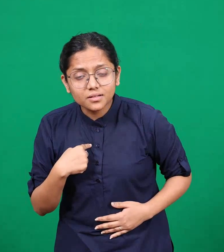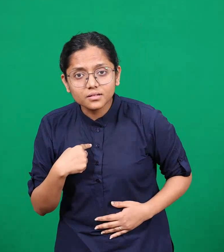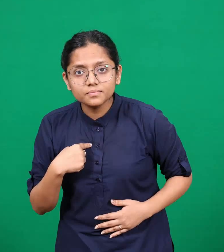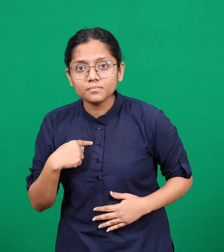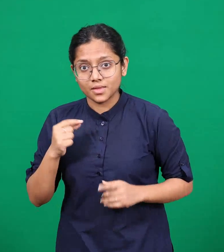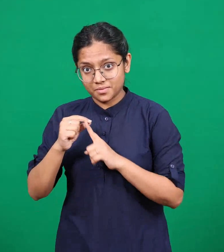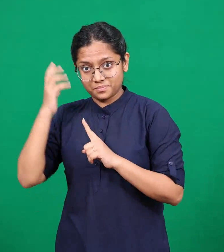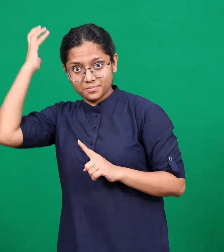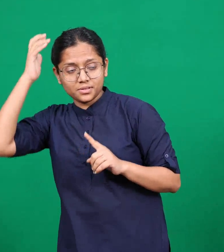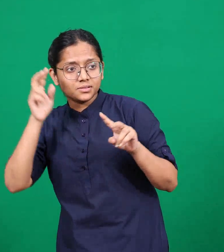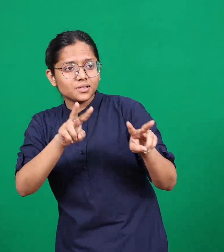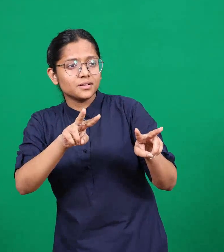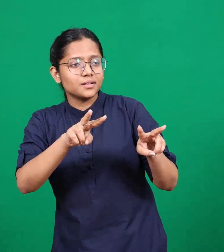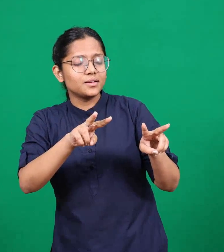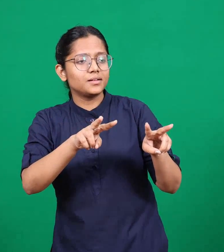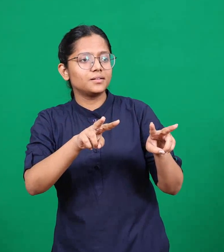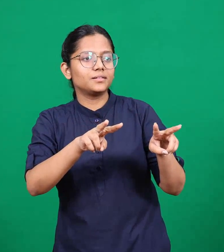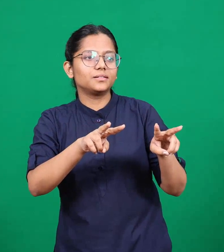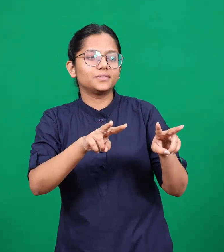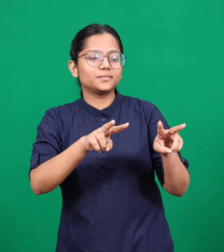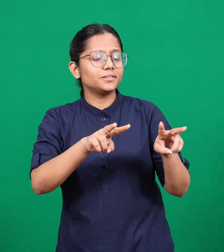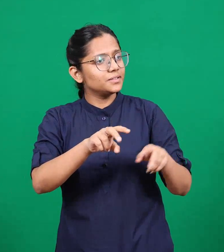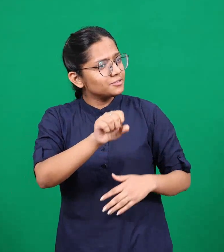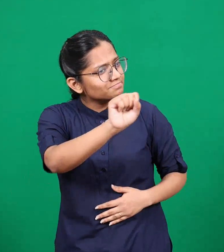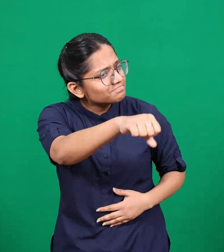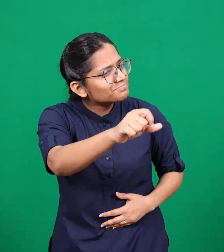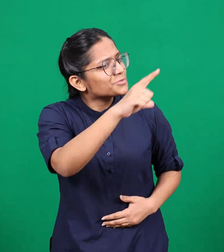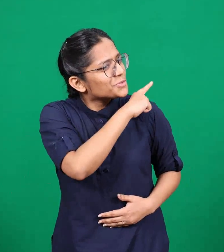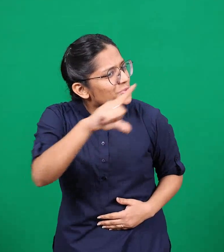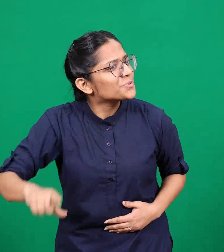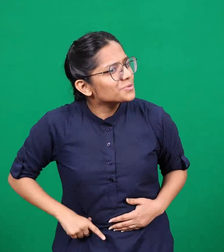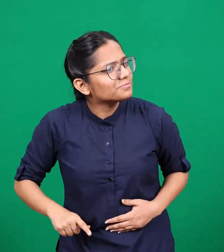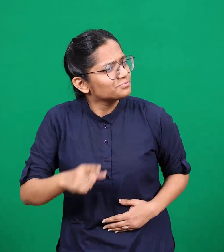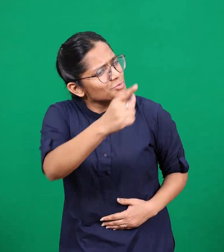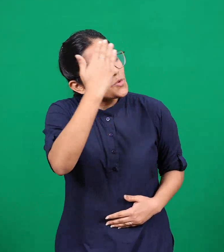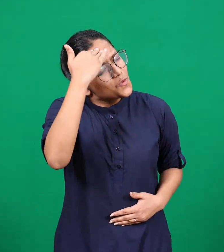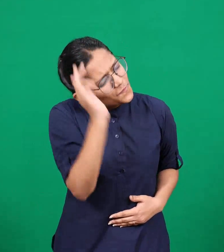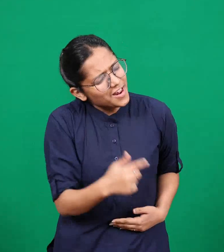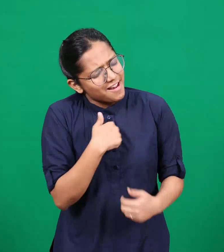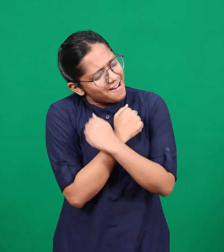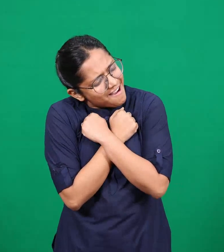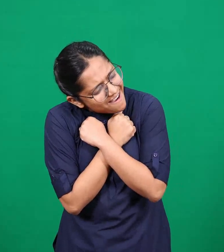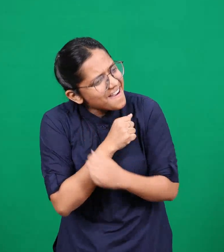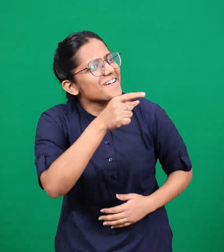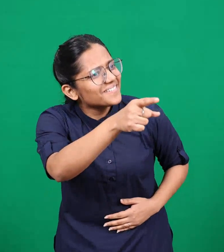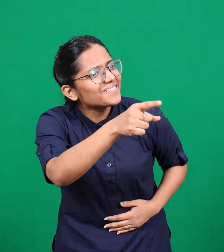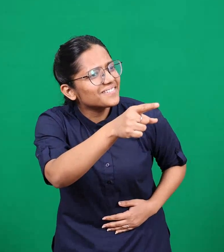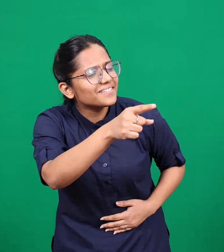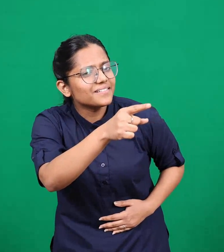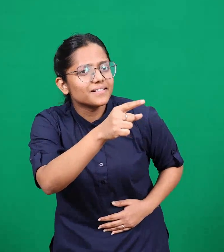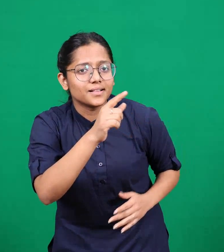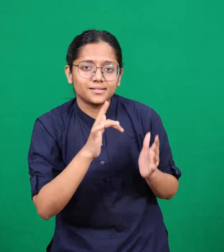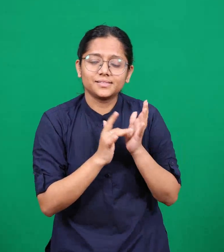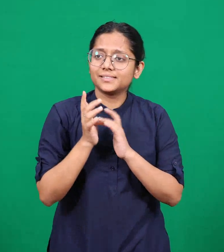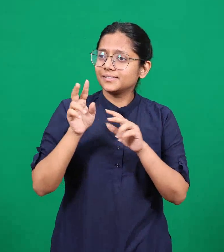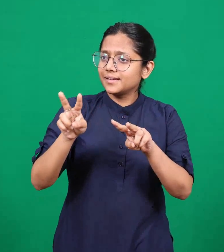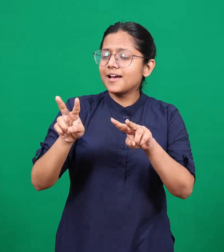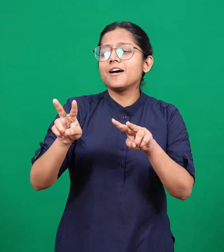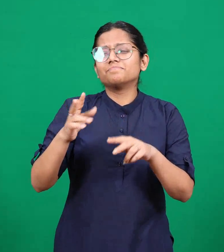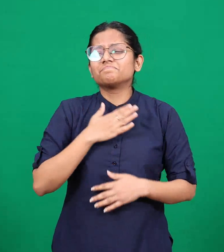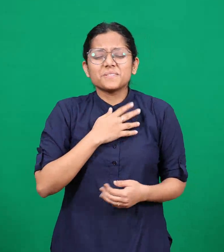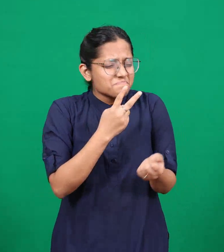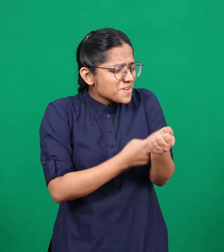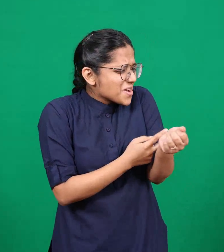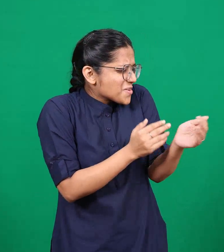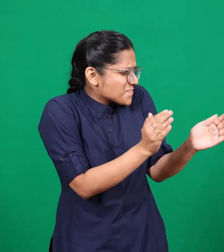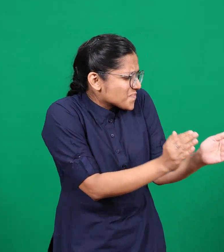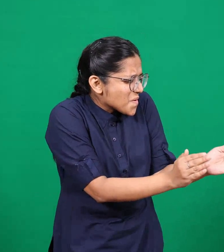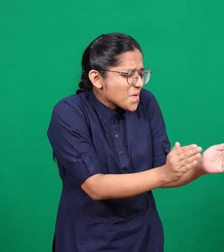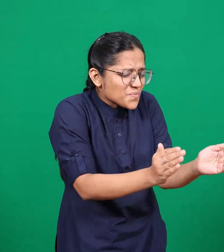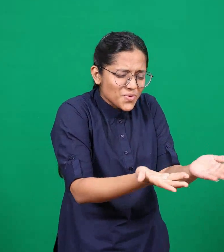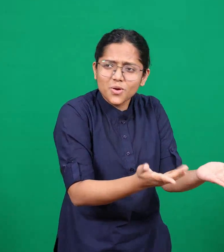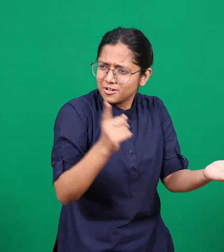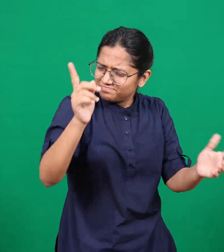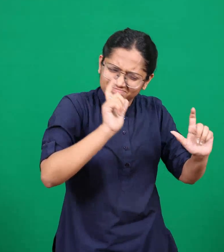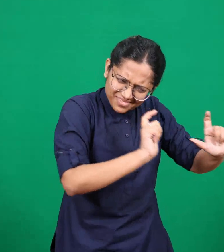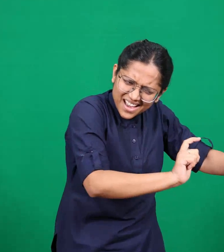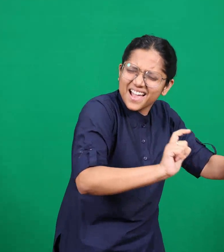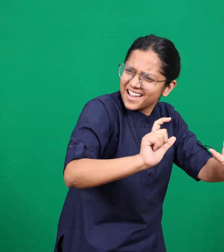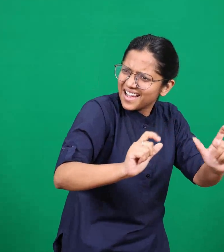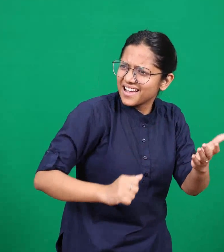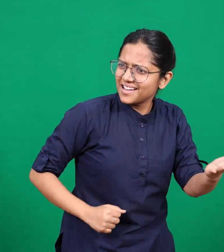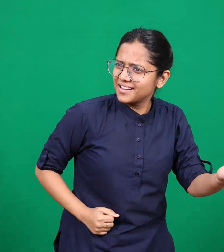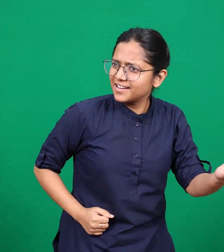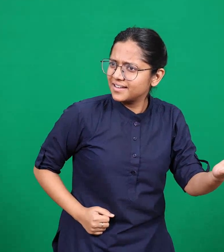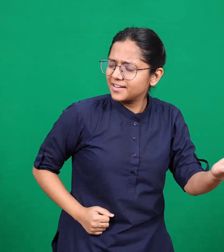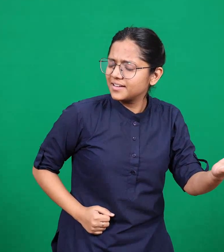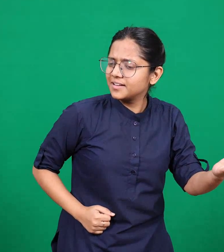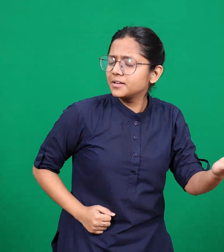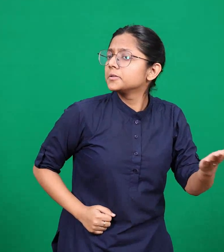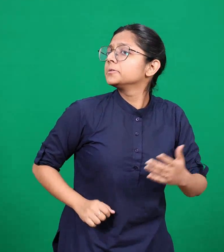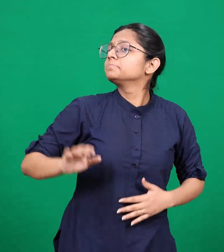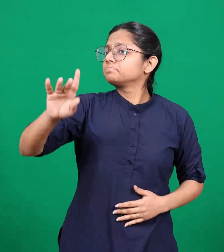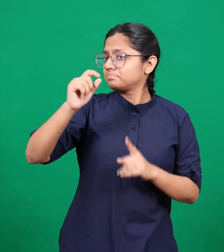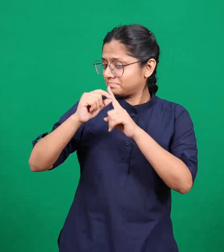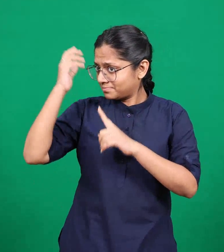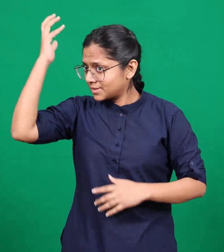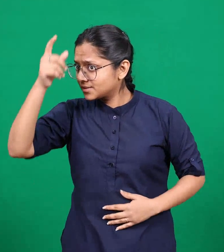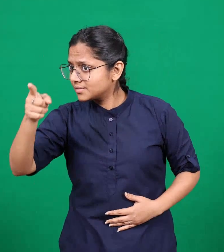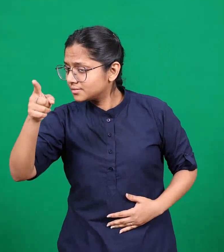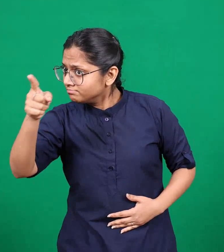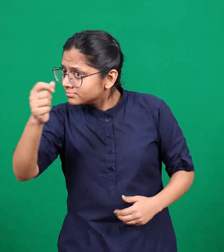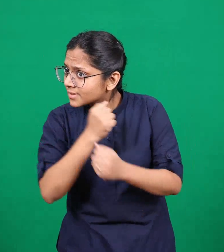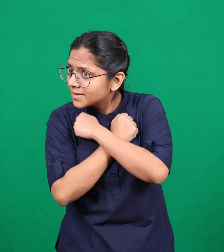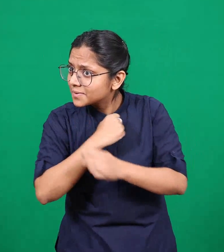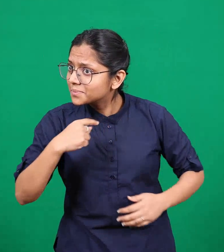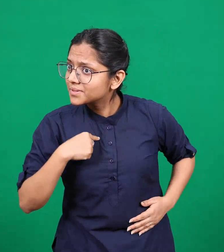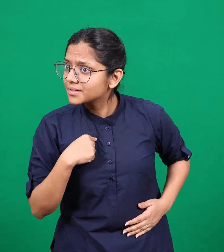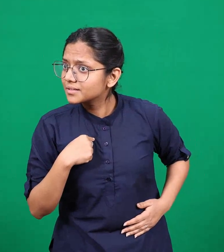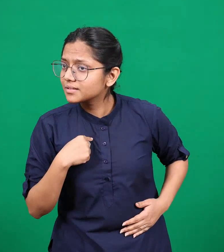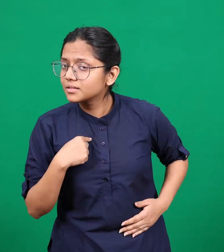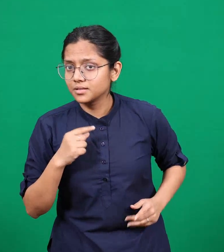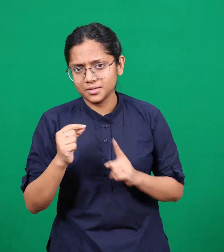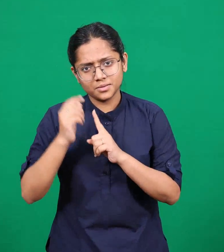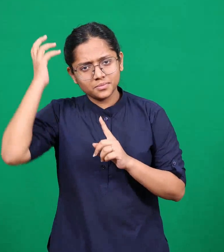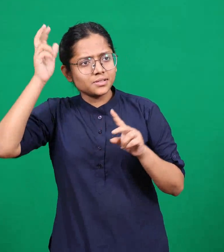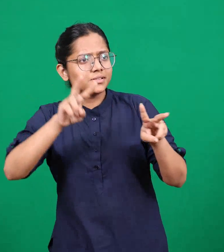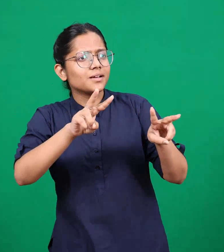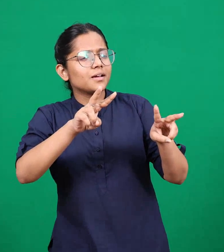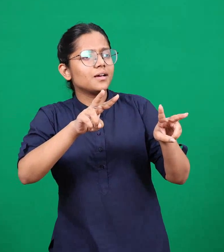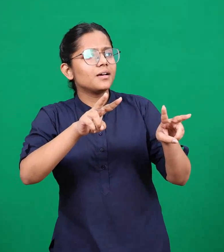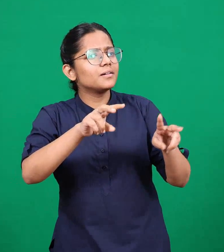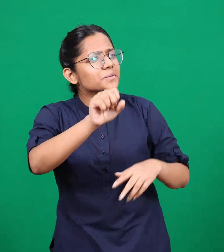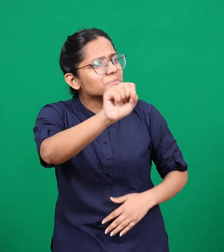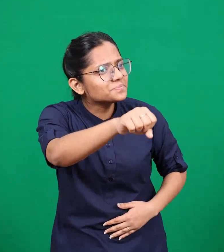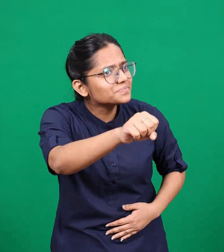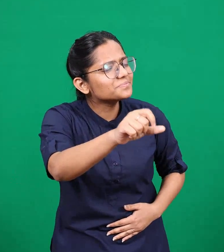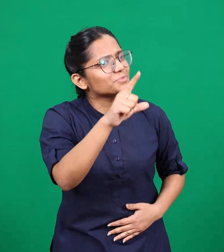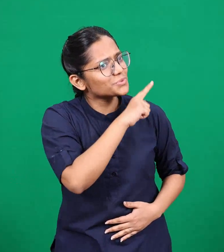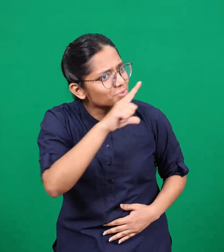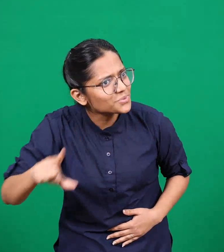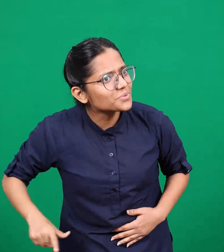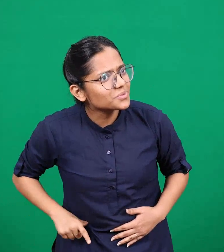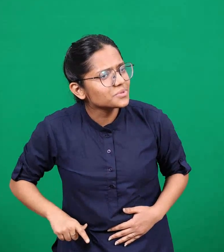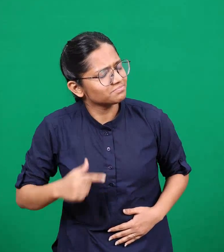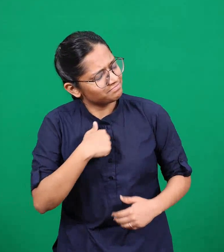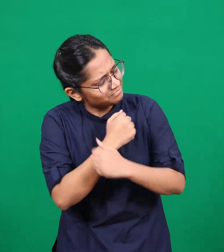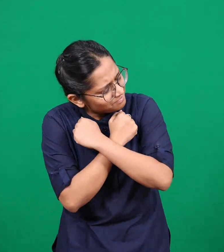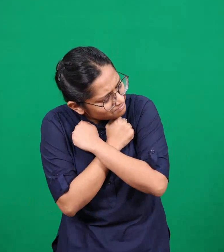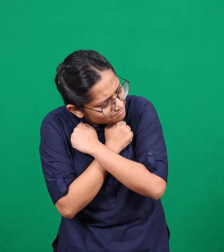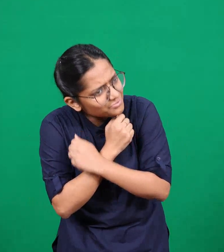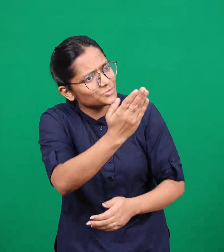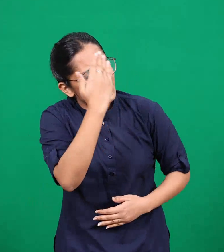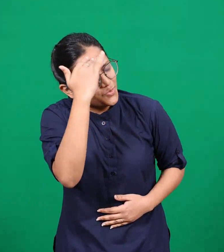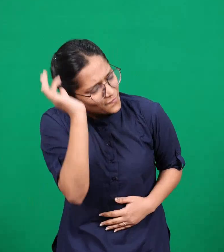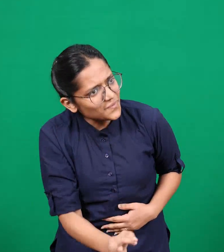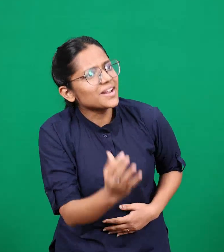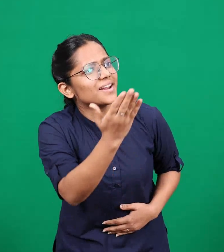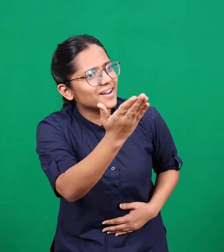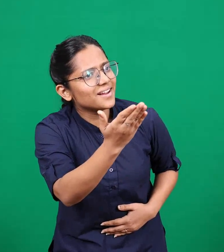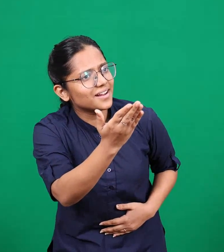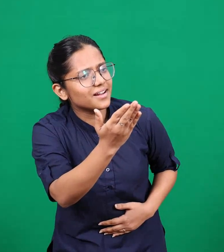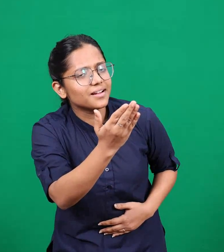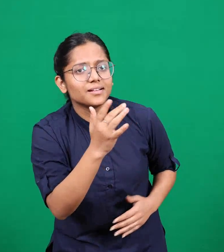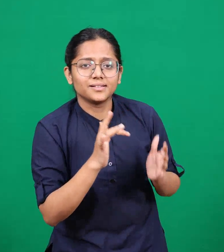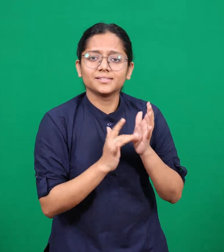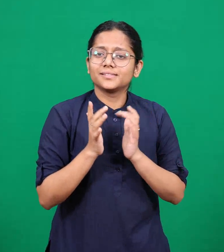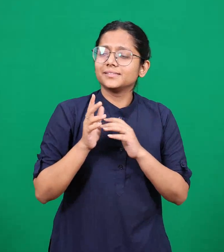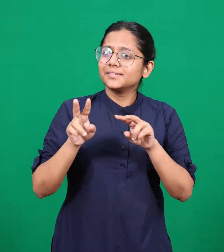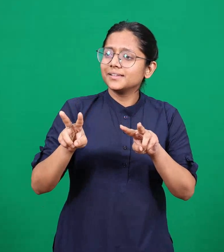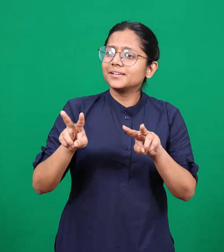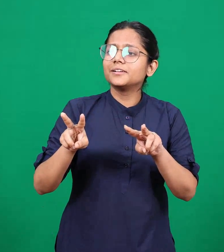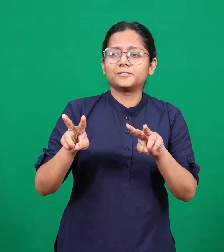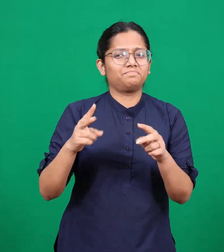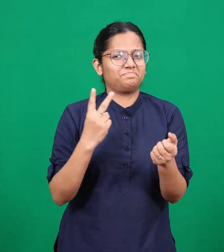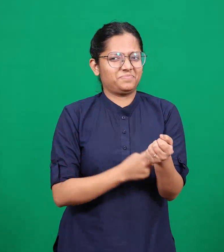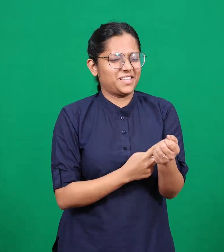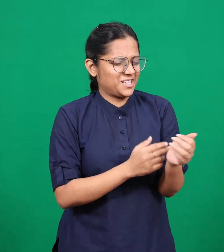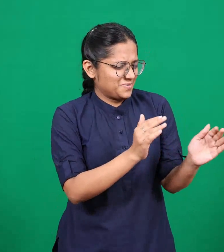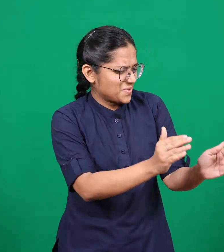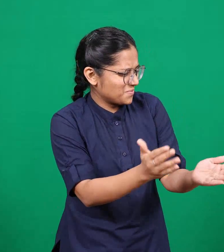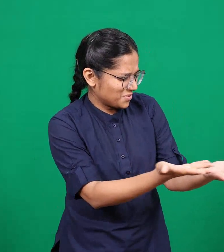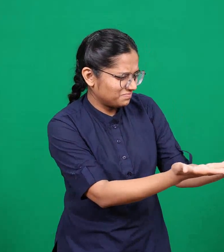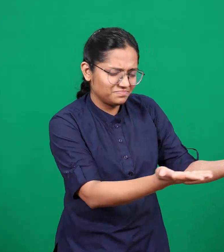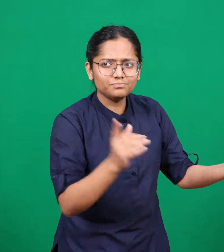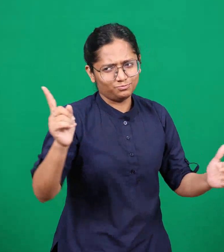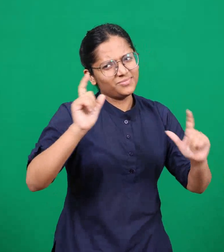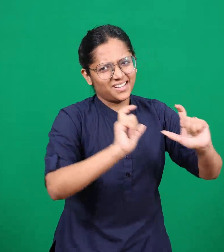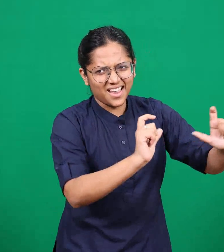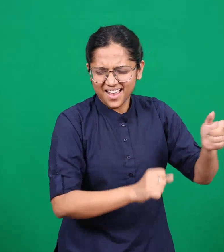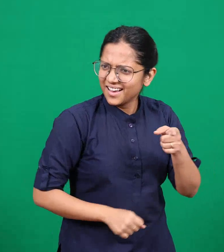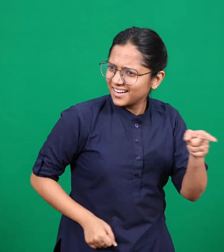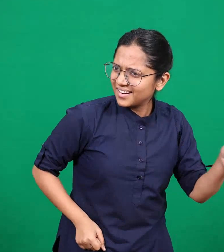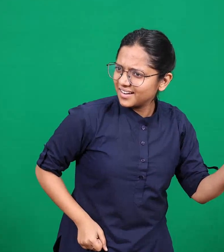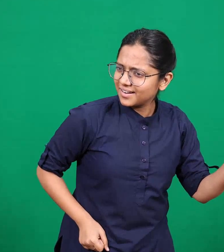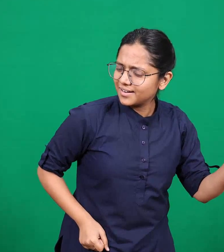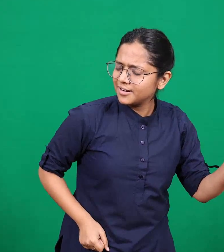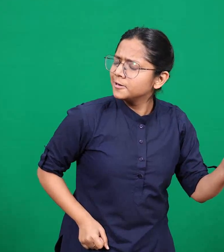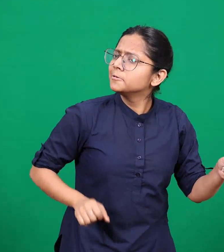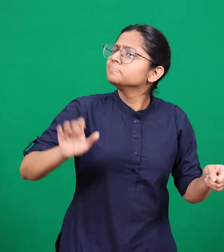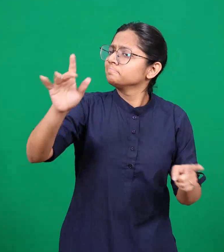Jesus replied, "Feed My lambs." Jesus asked a second time, "Simon son of John, do you love Me?" "Yes, Lord," he answered, "You know I love You."